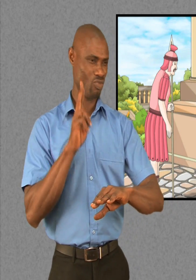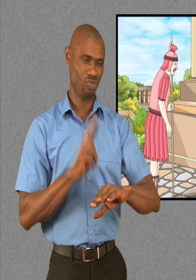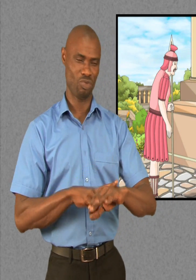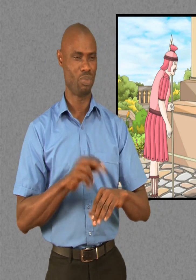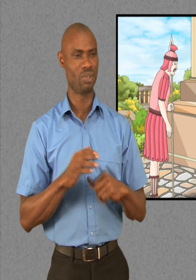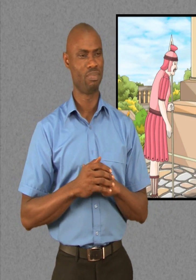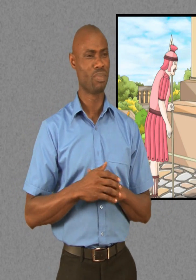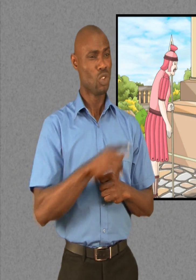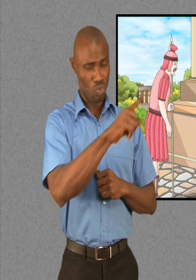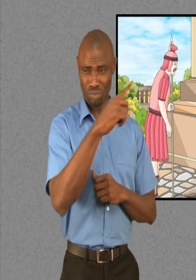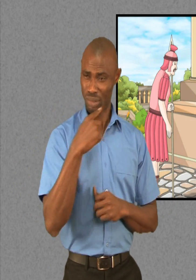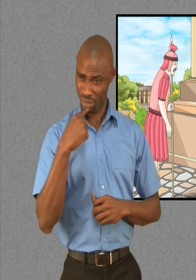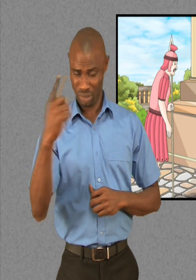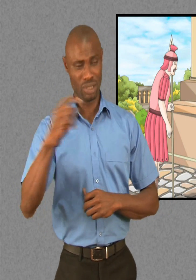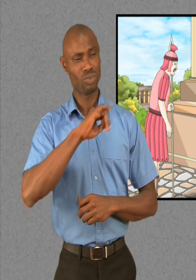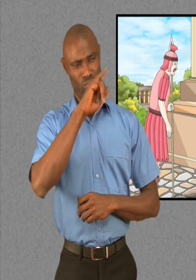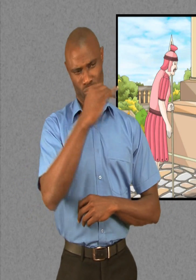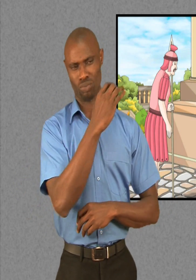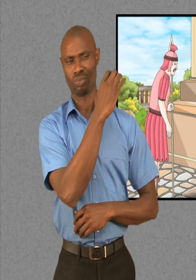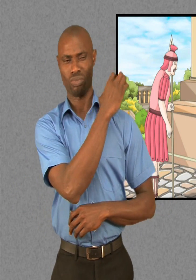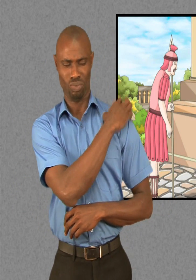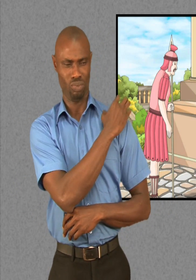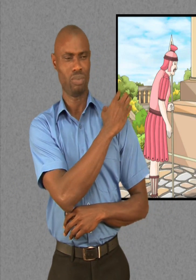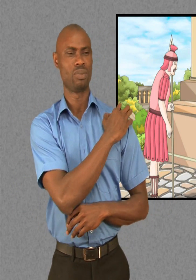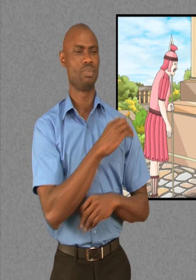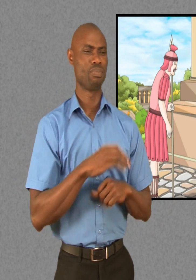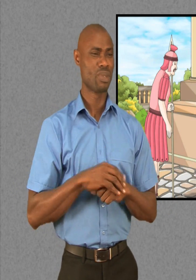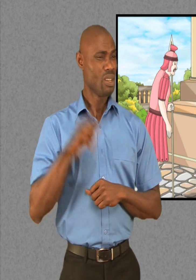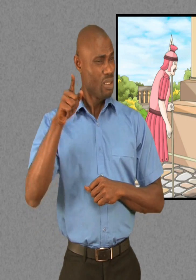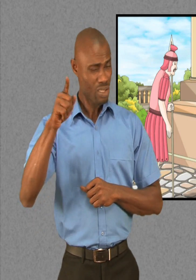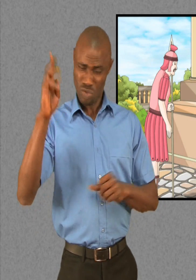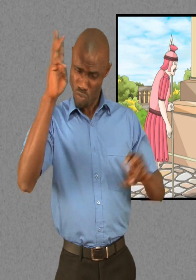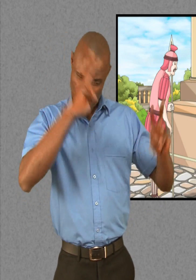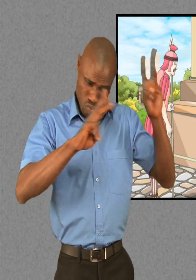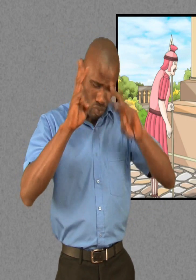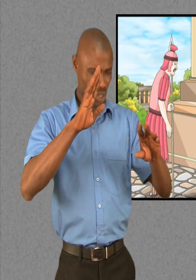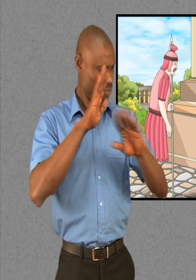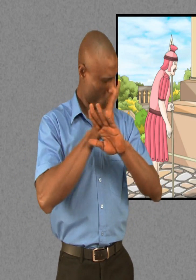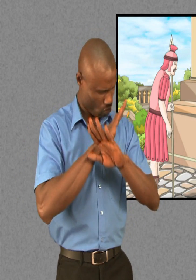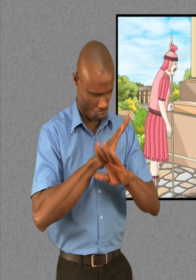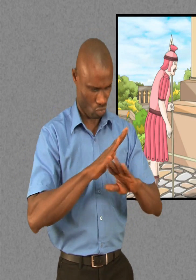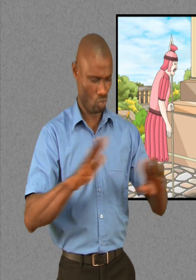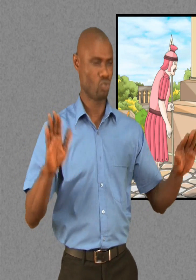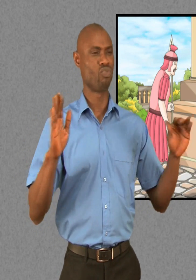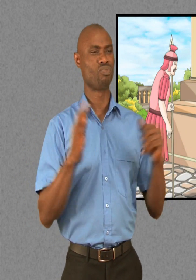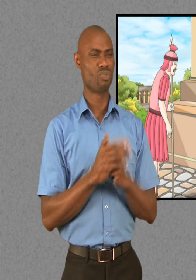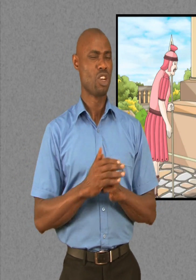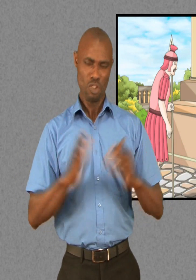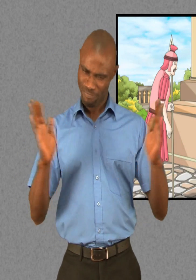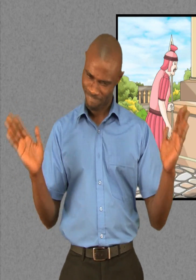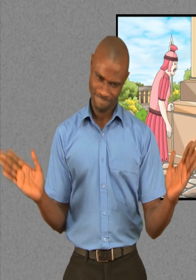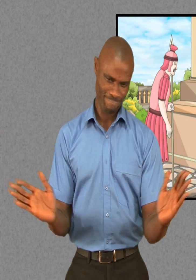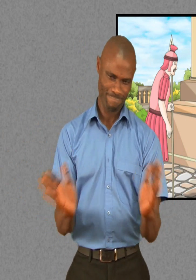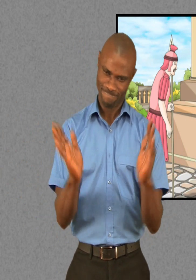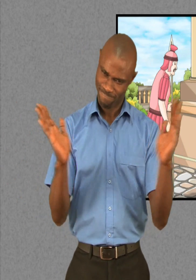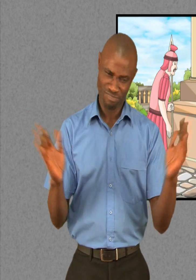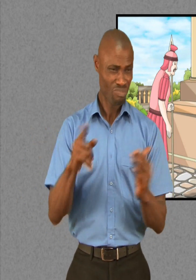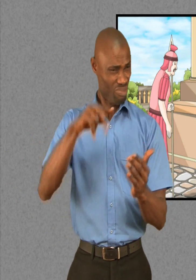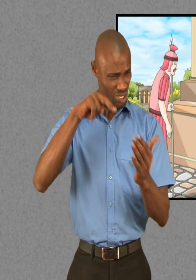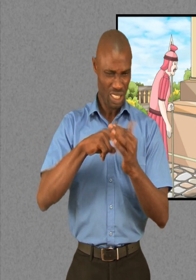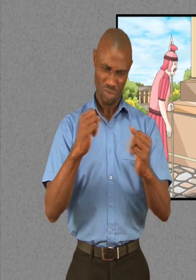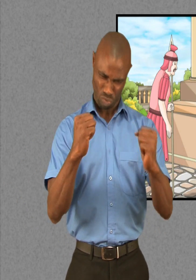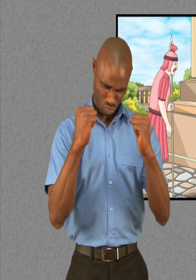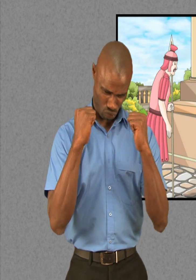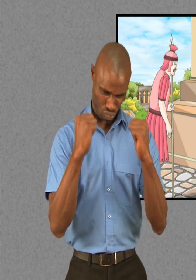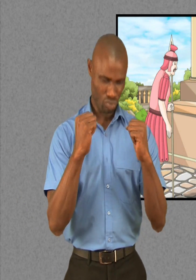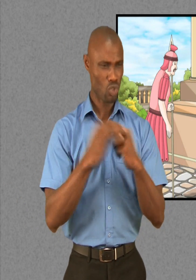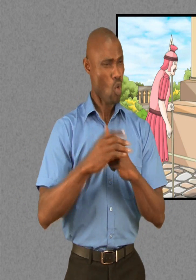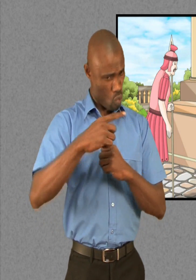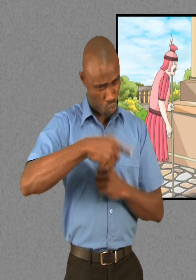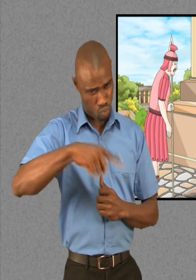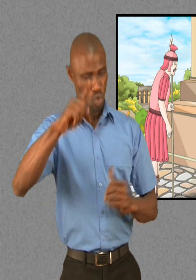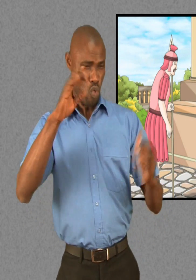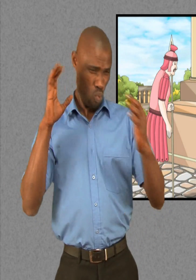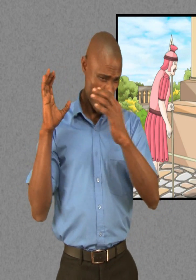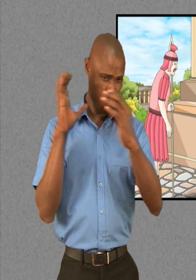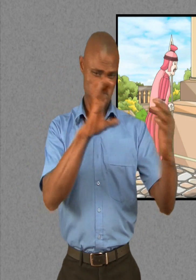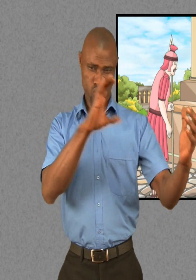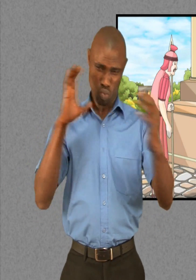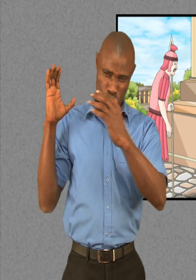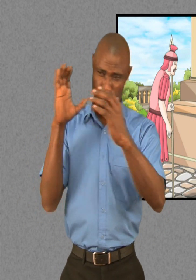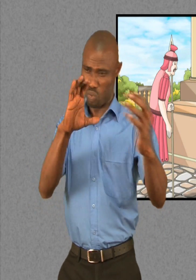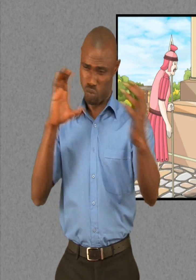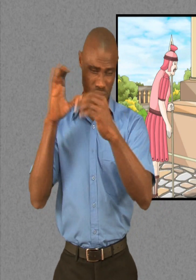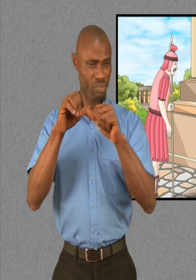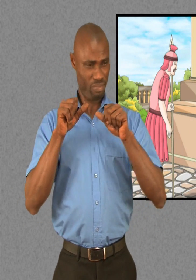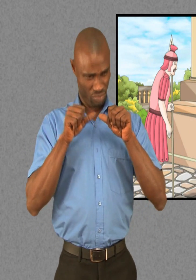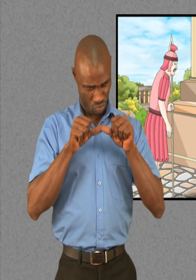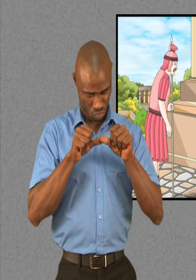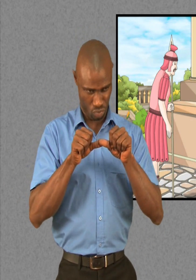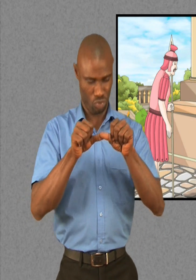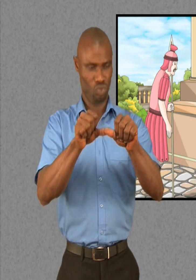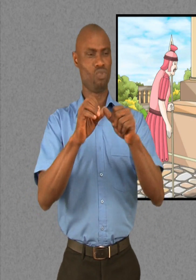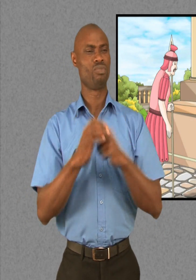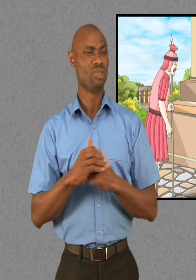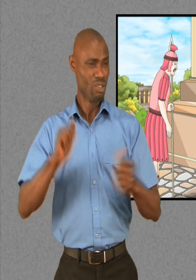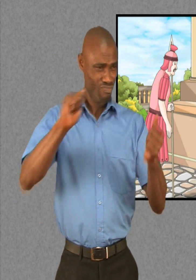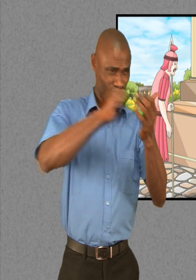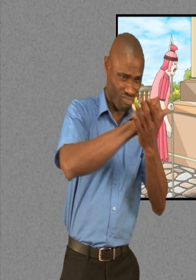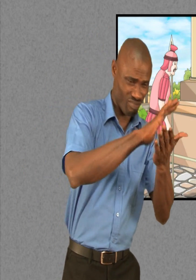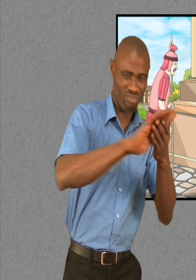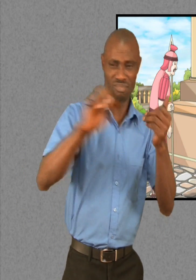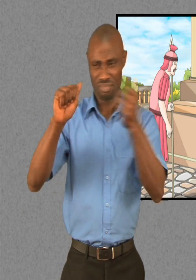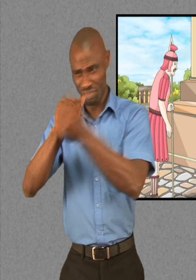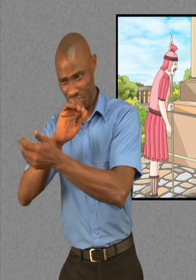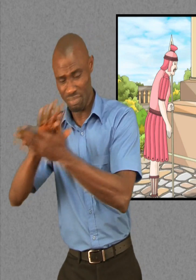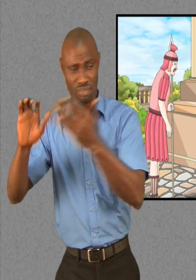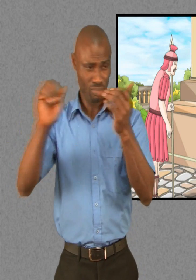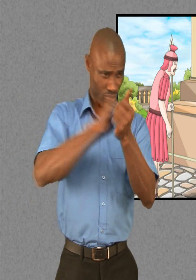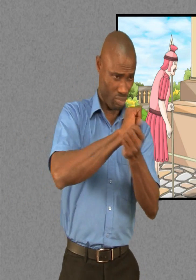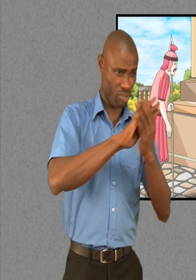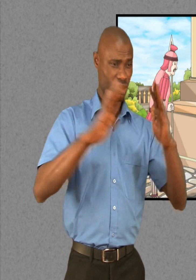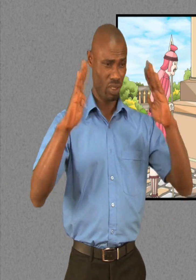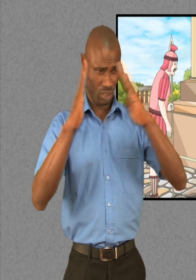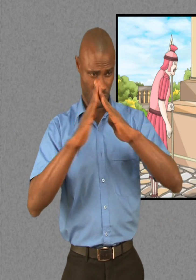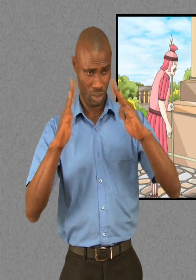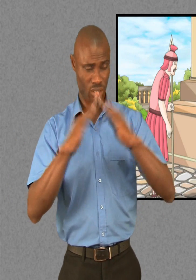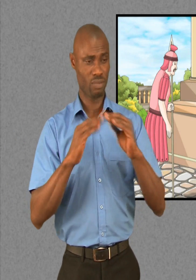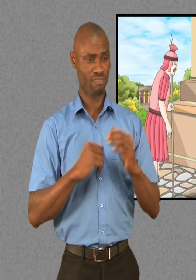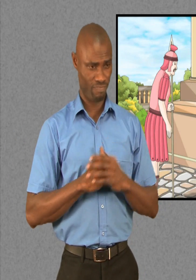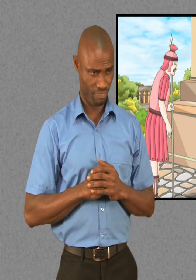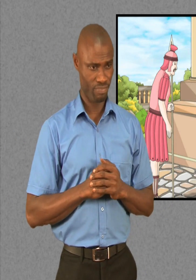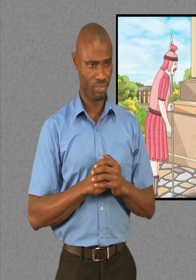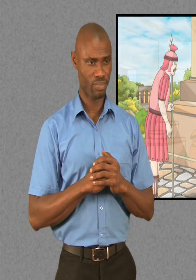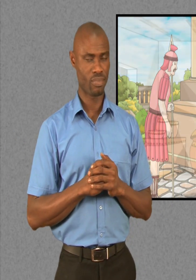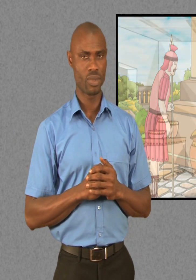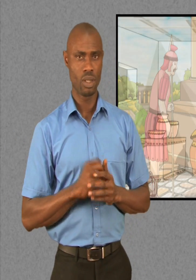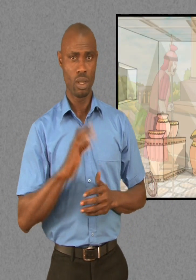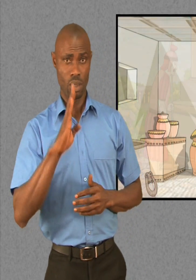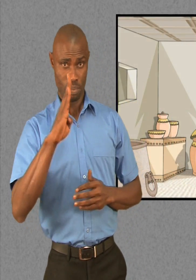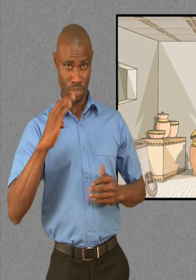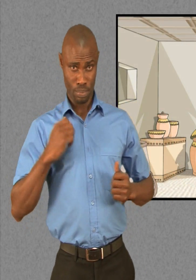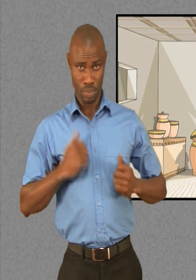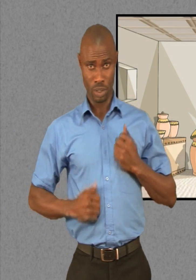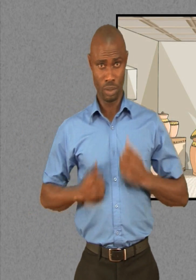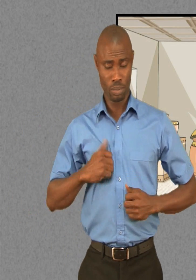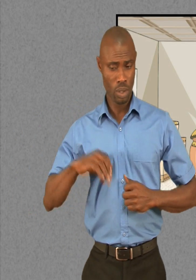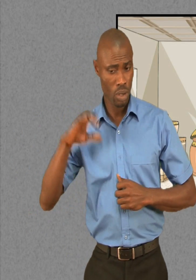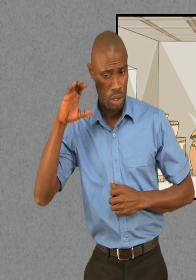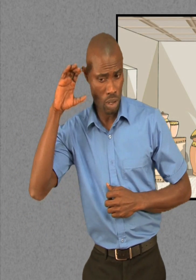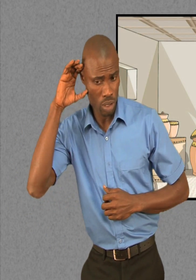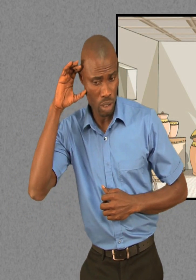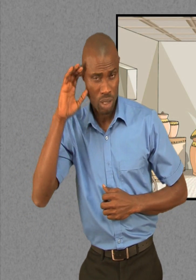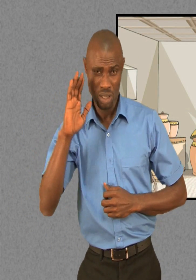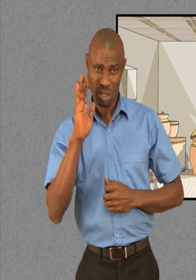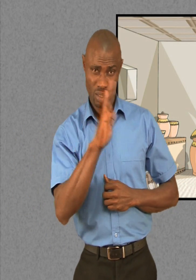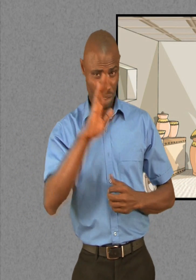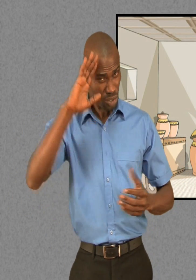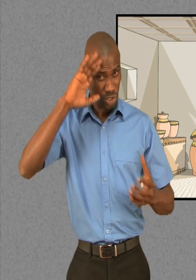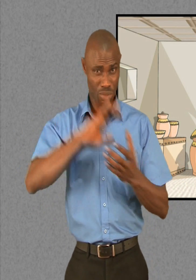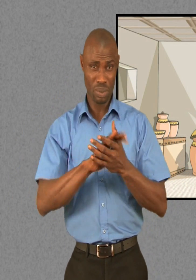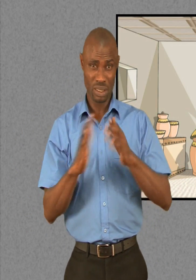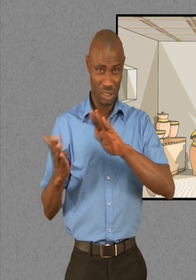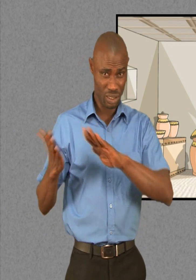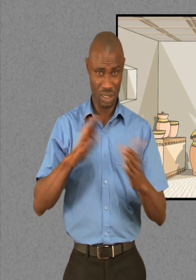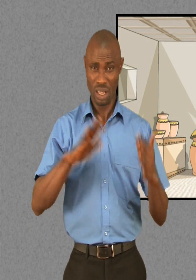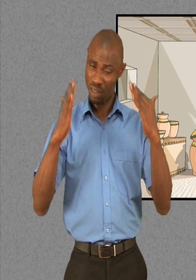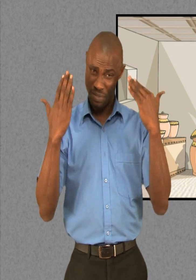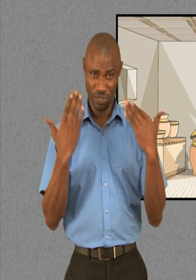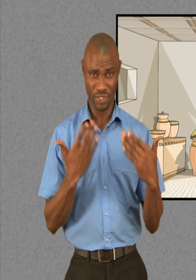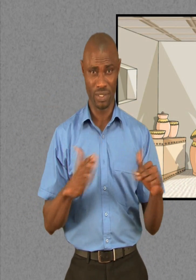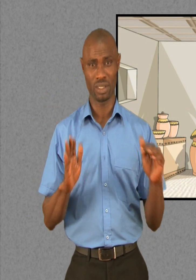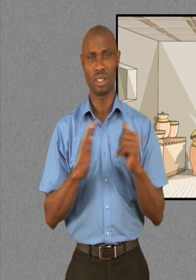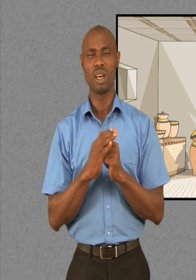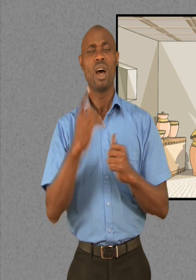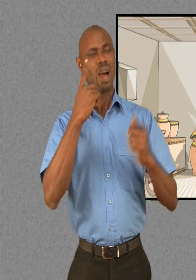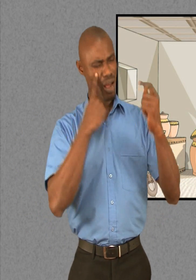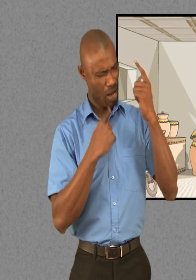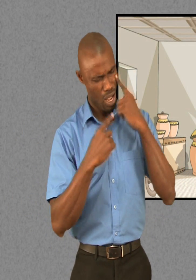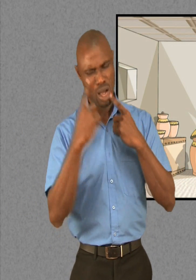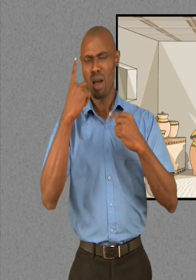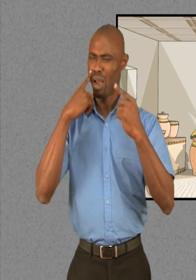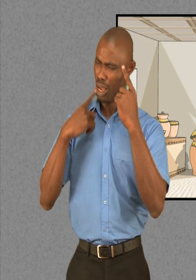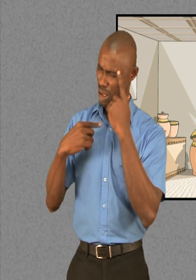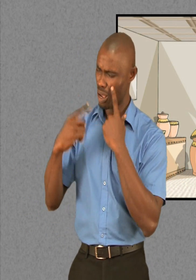Strengthen your attack against the city and demolish it.’ Encourage him with these words.”